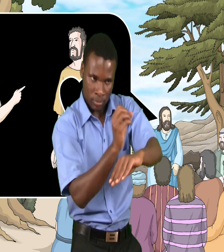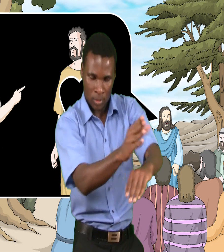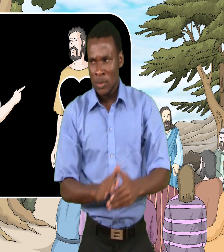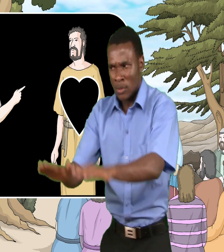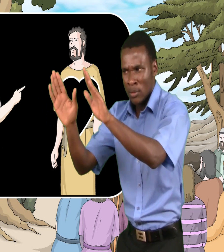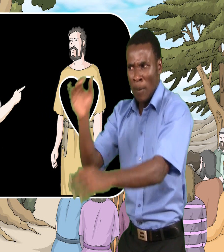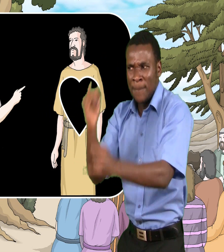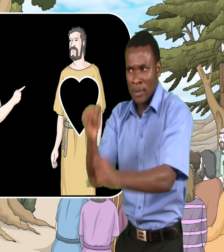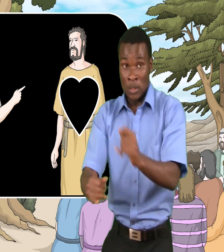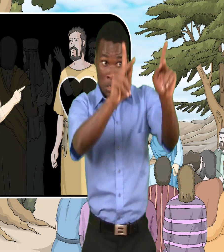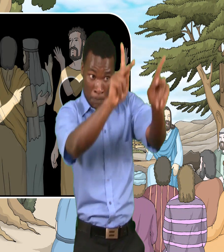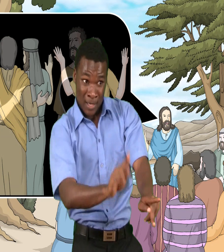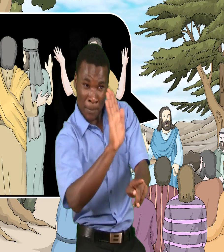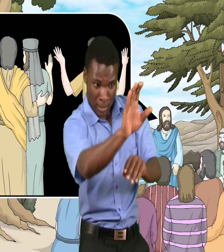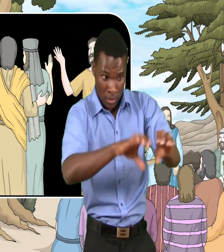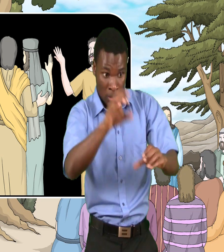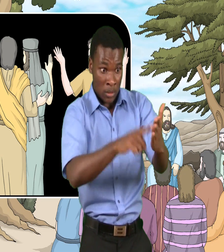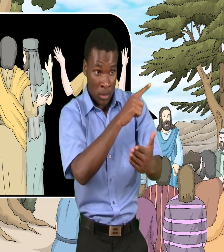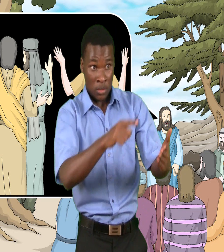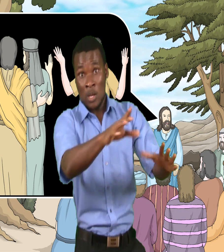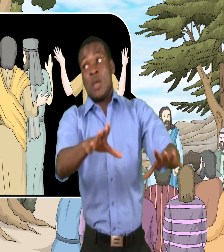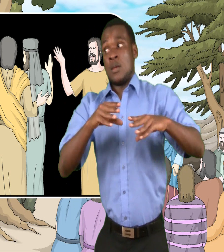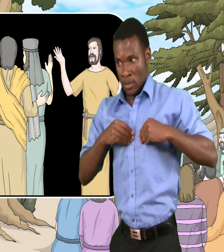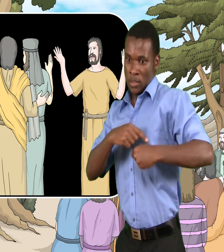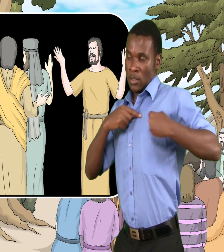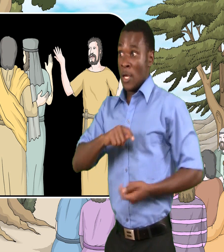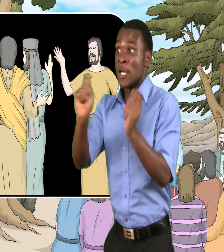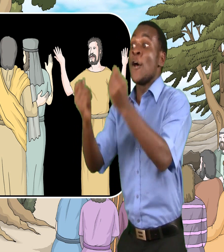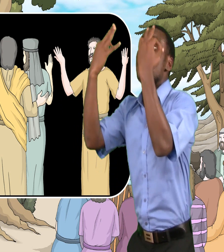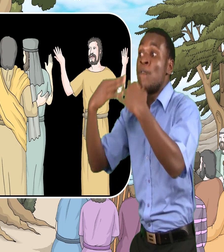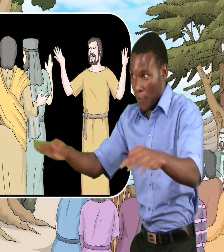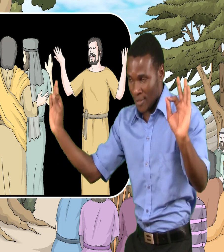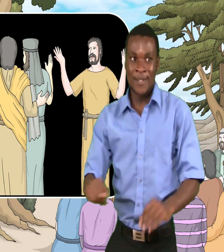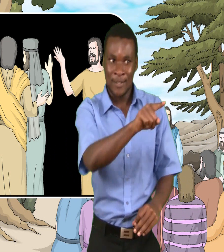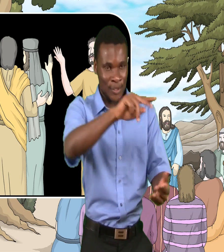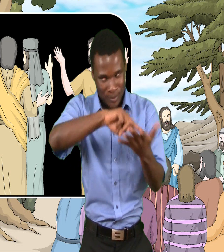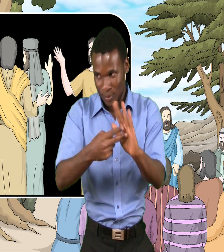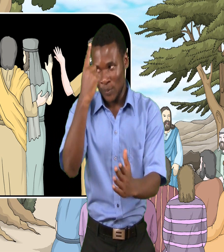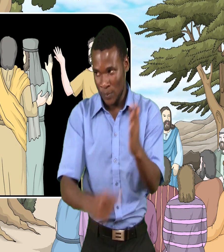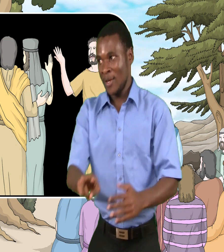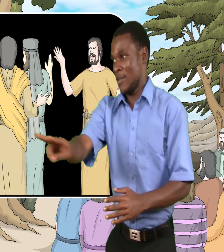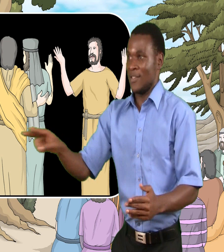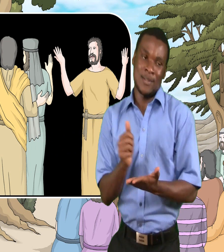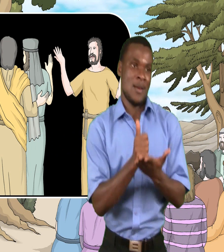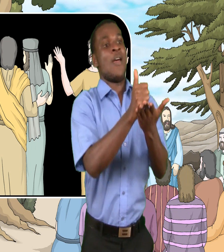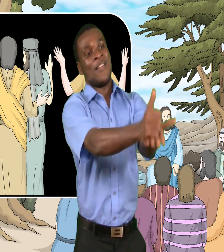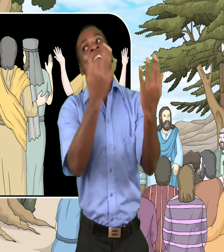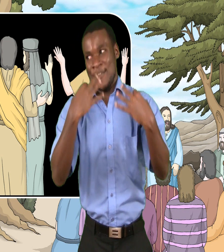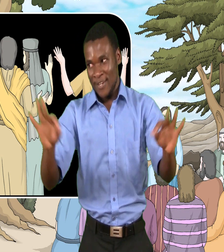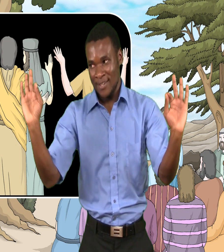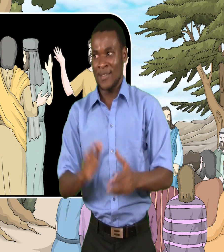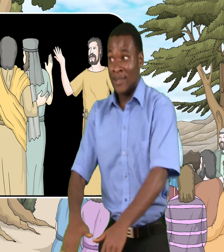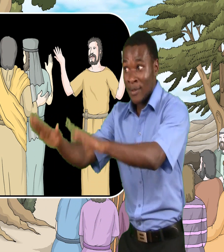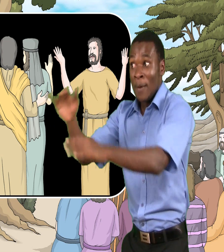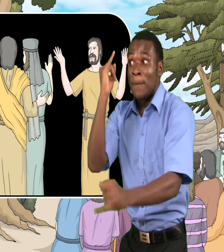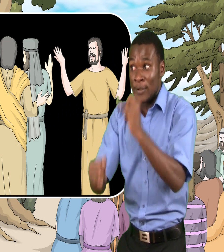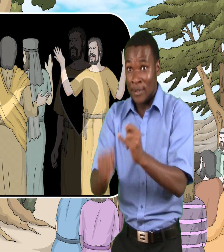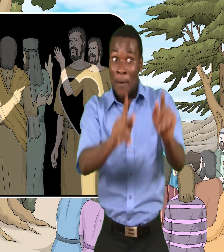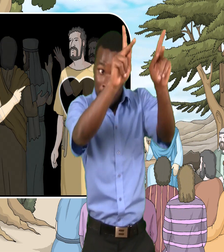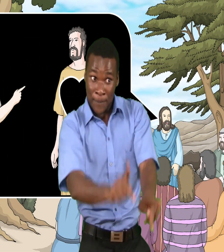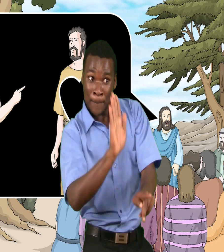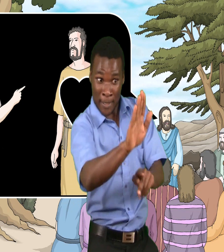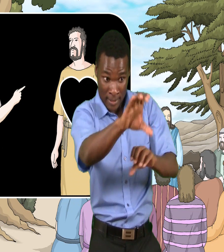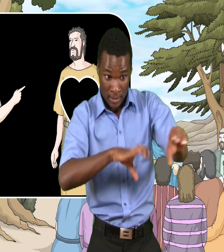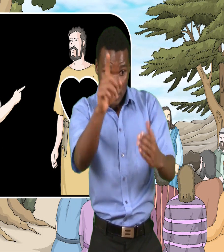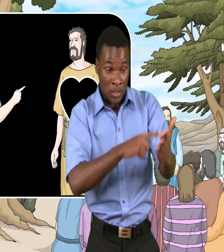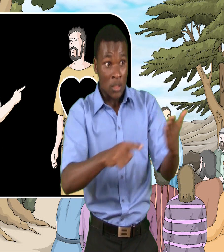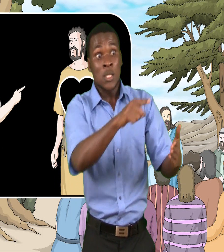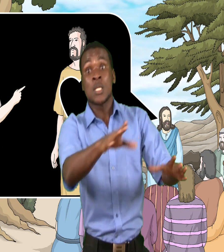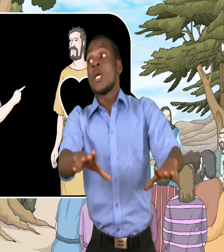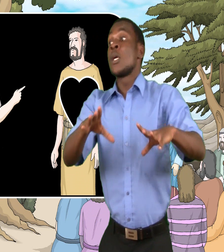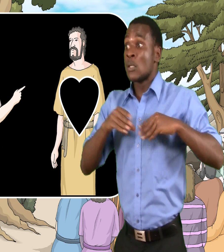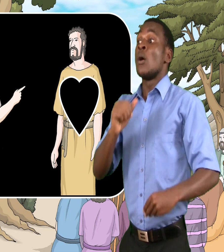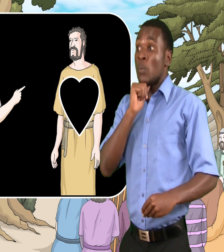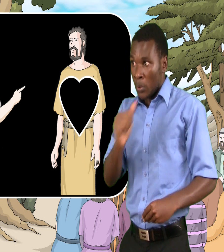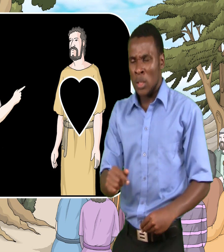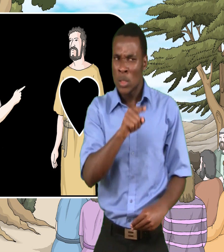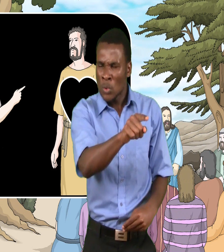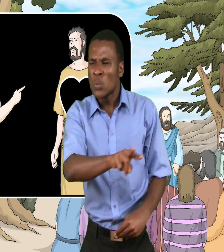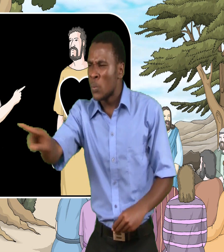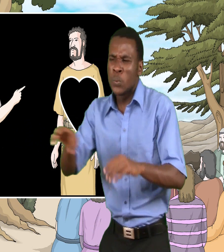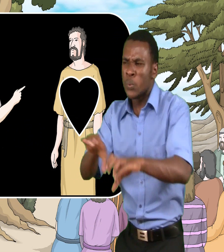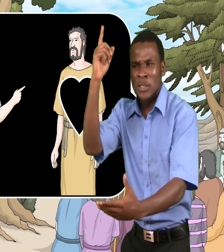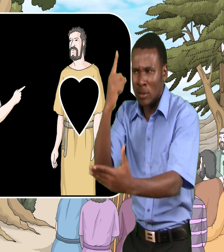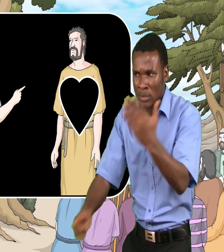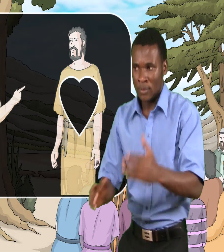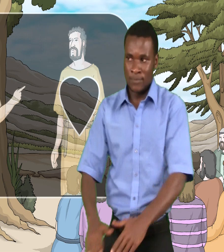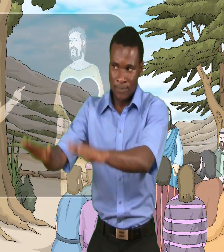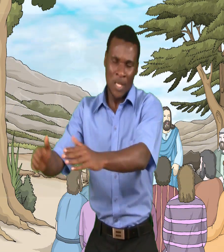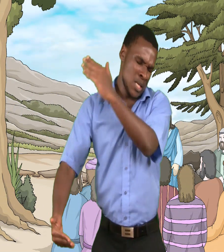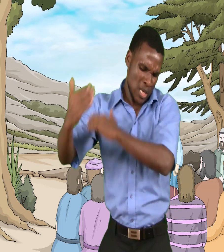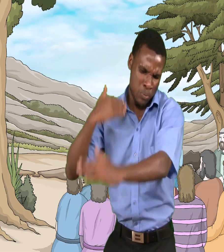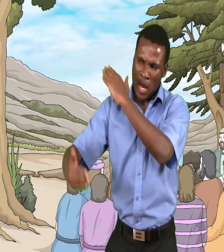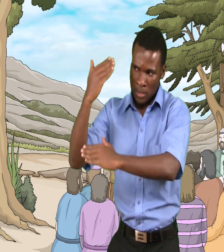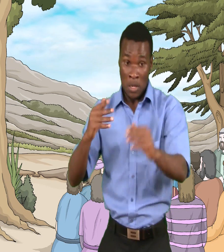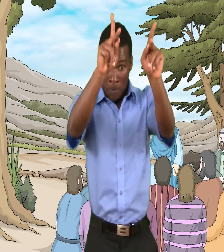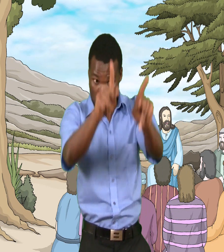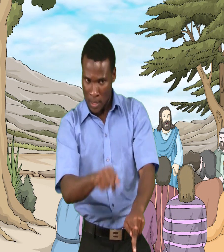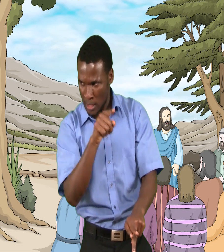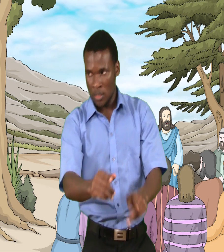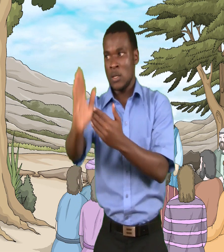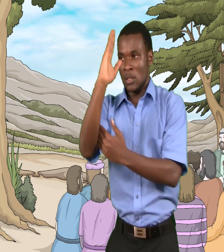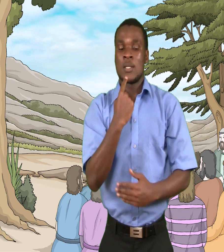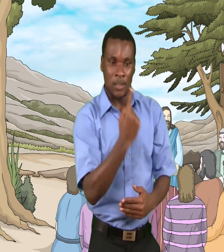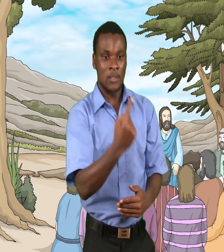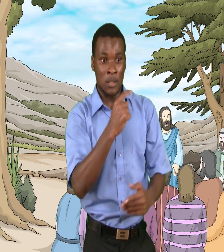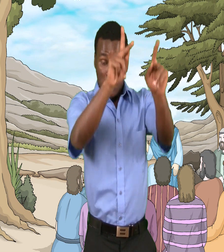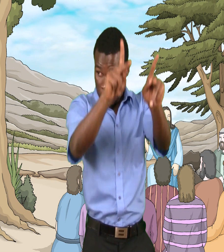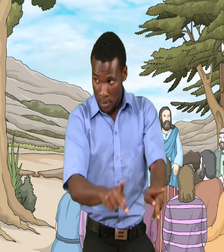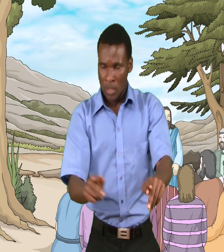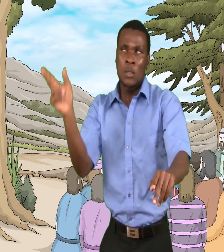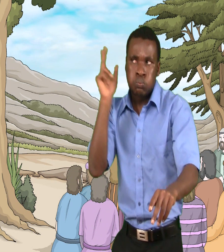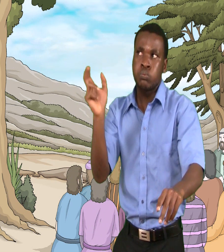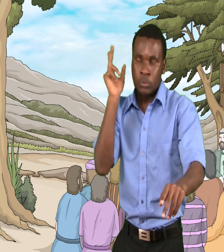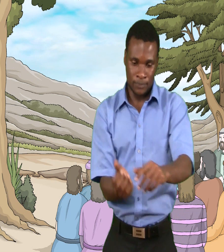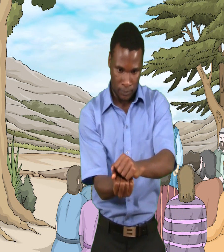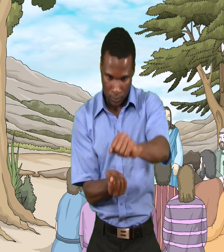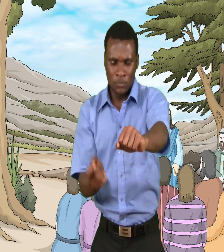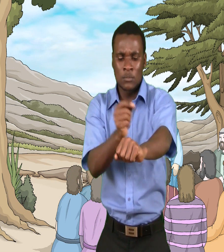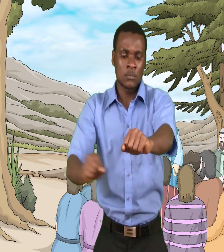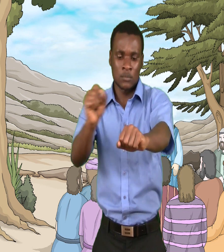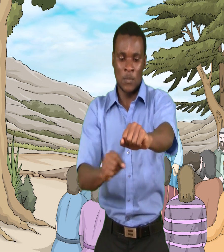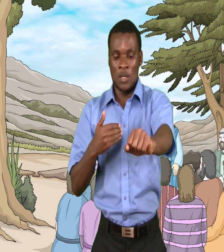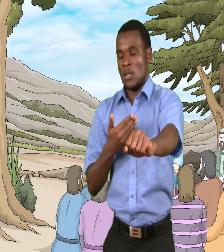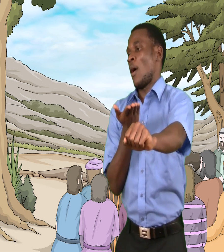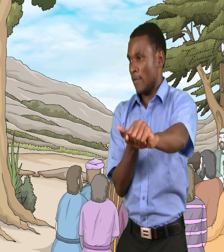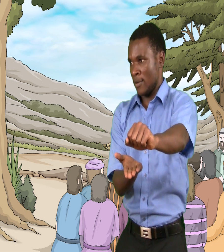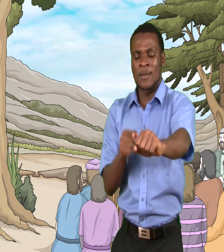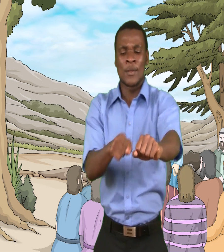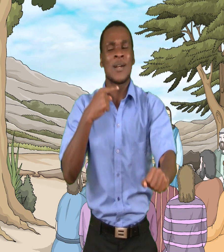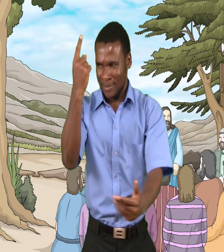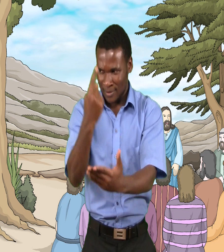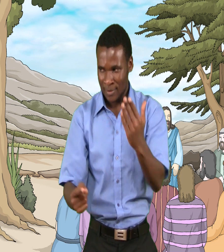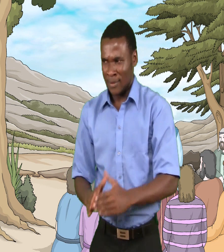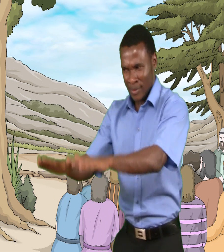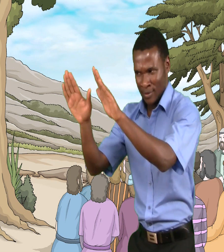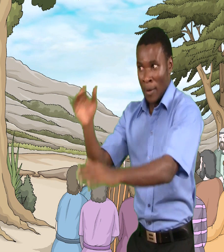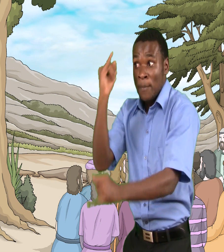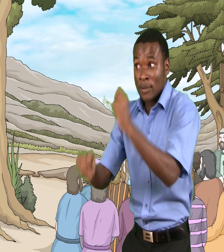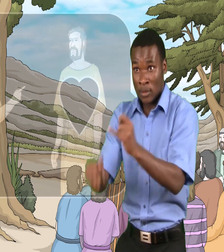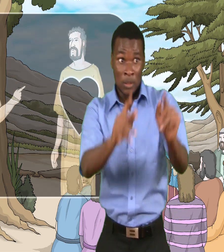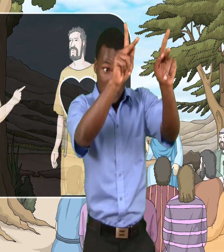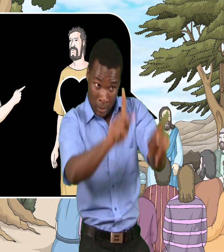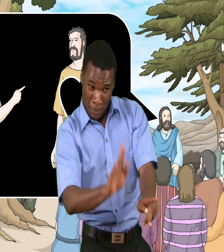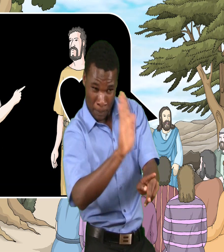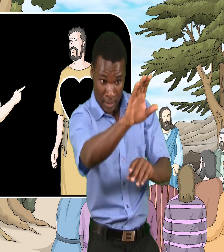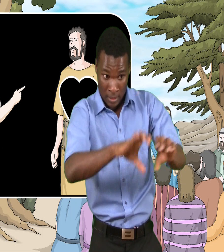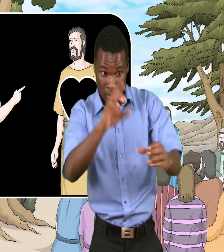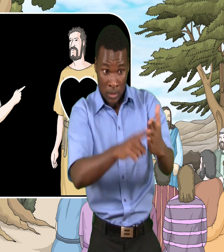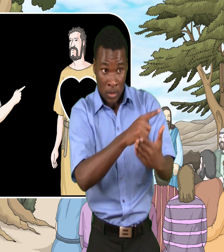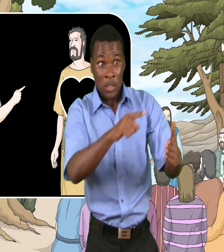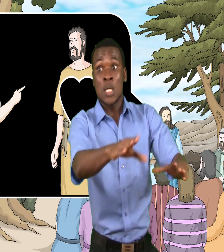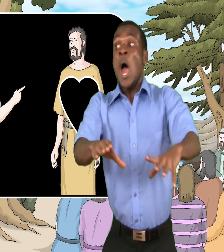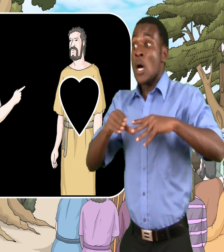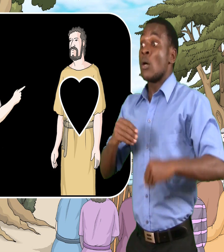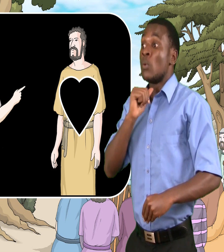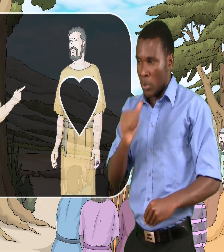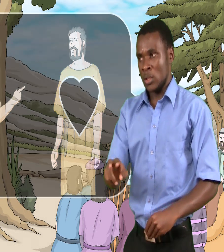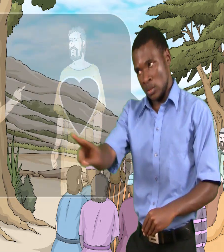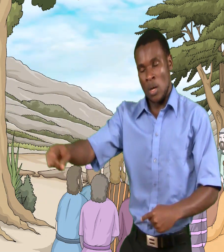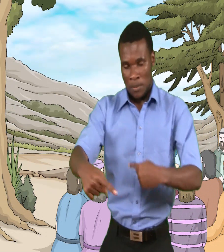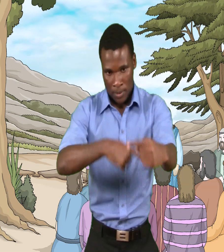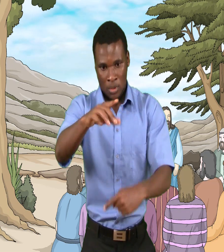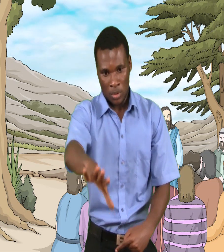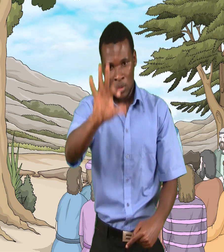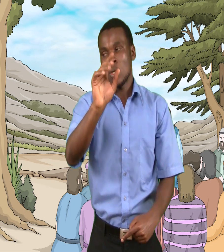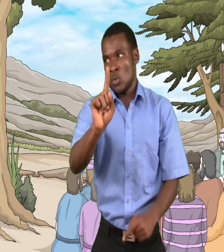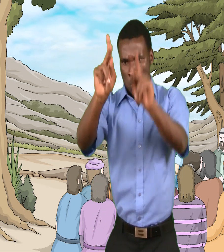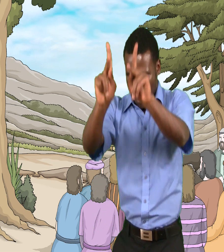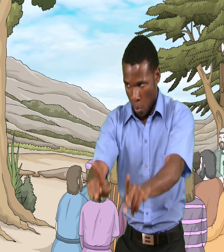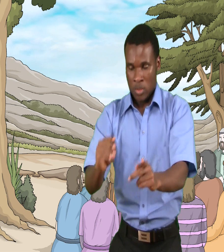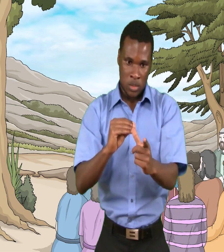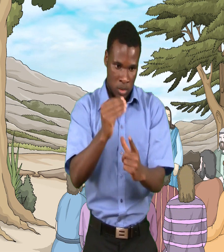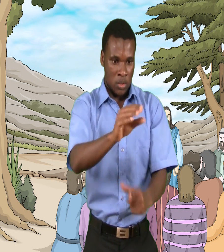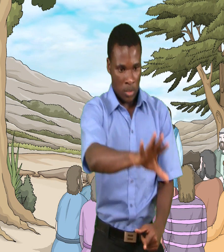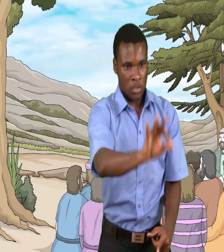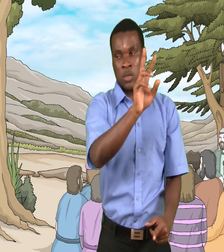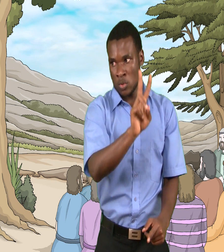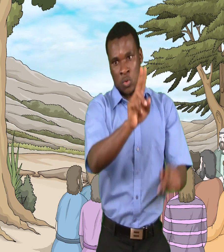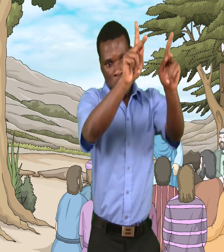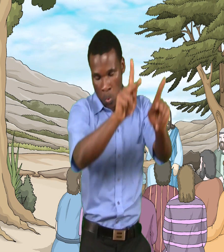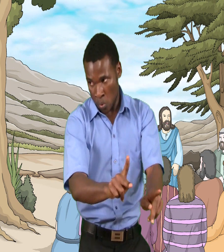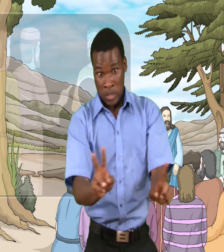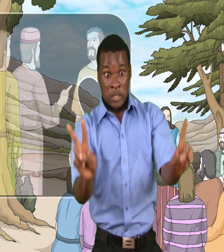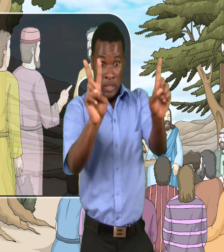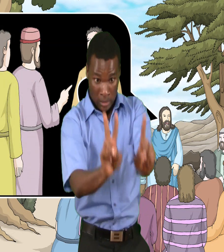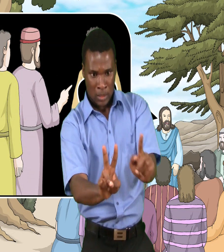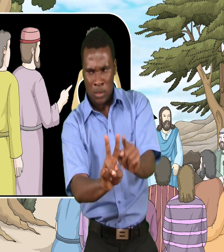If he listens to you, you have won your brother over.